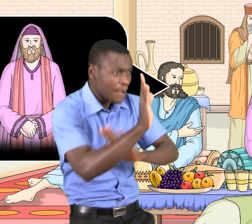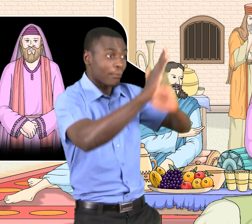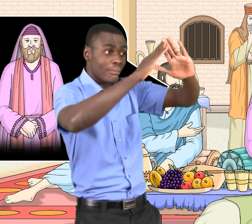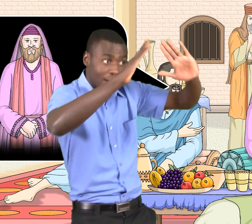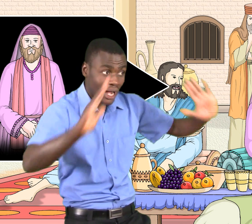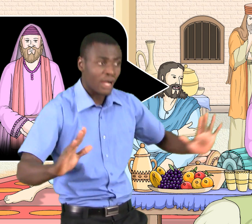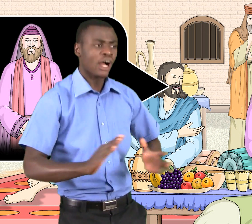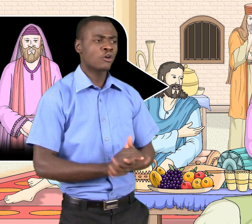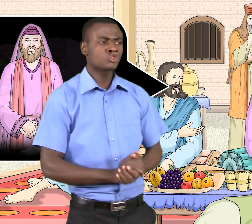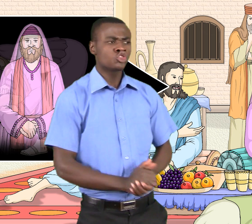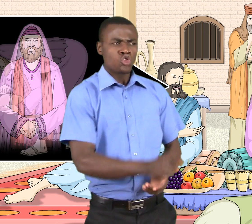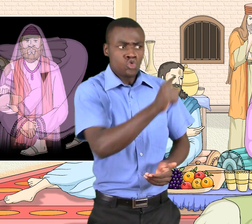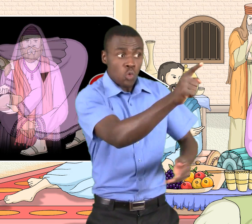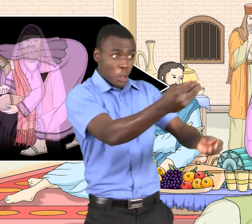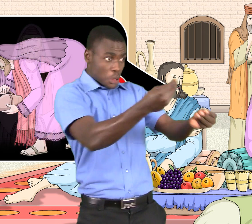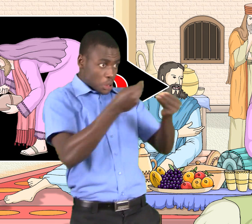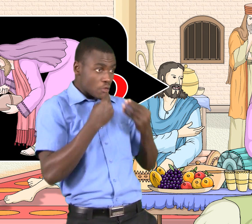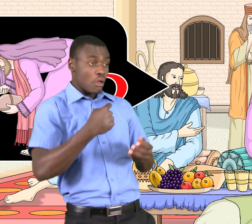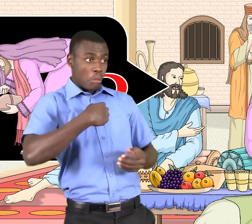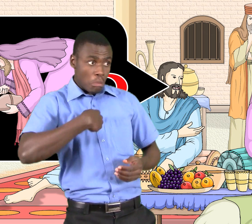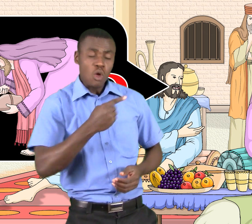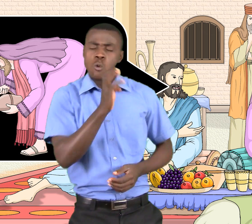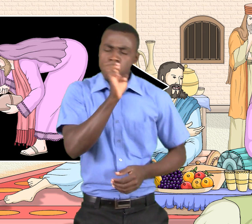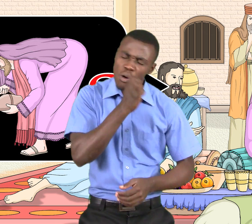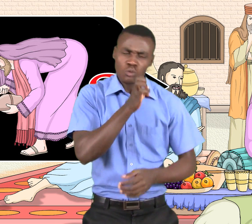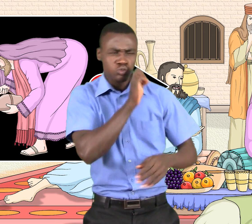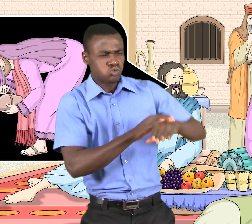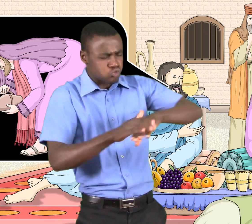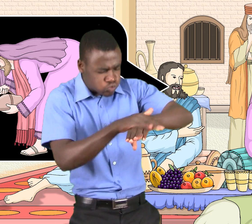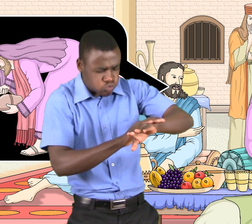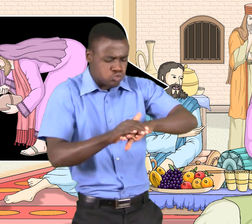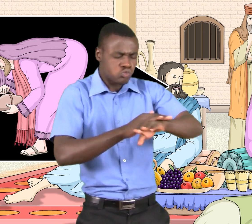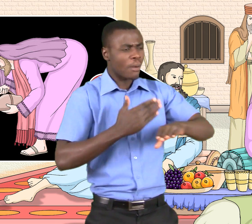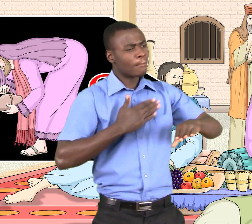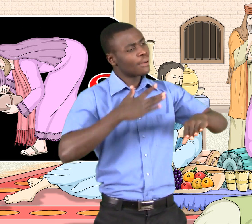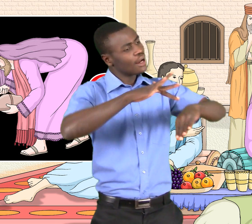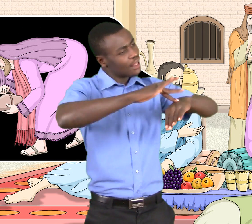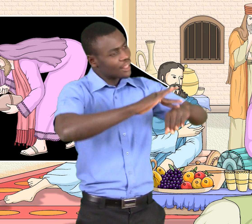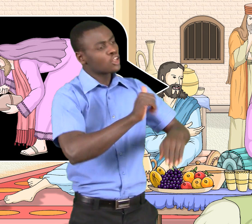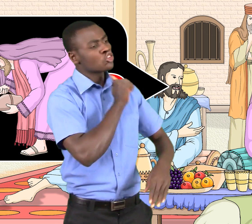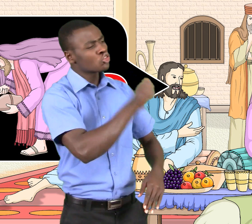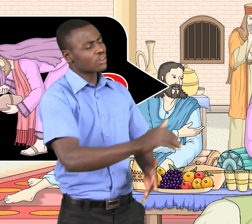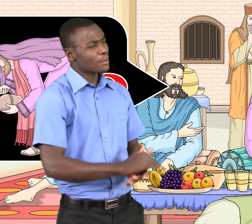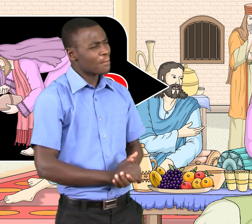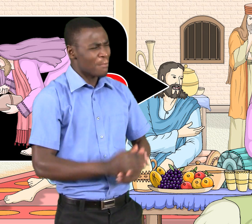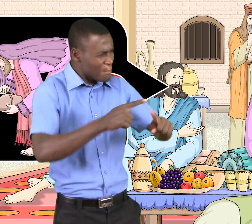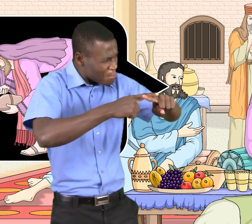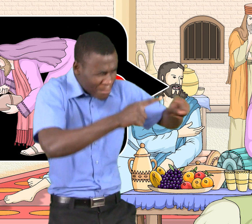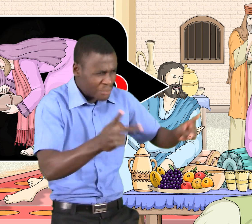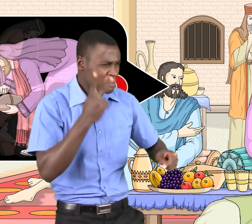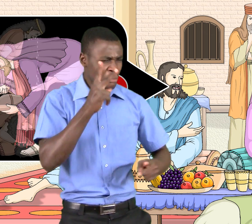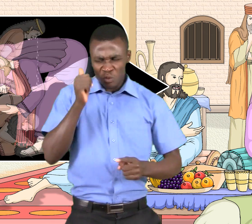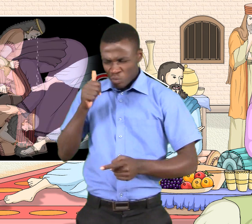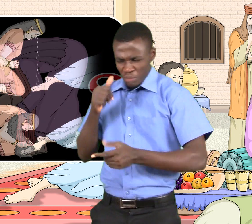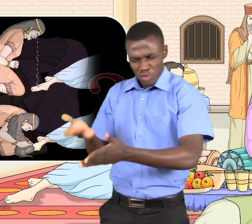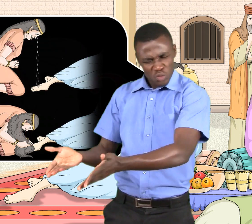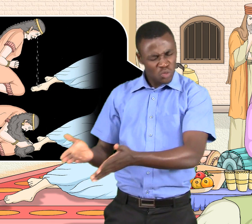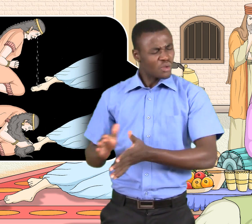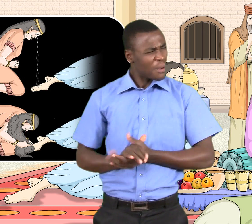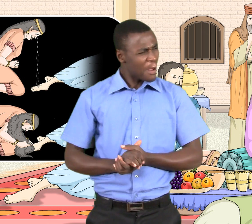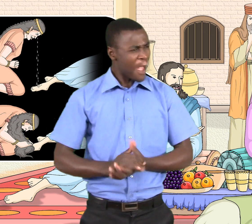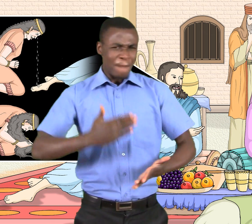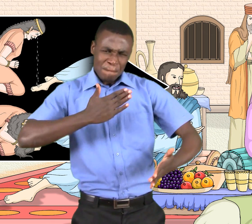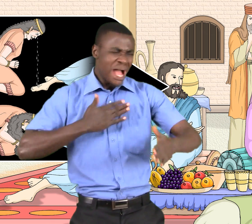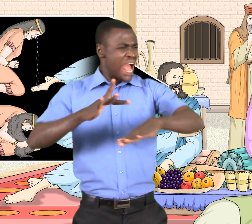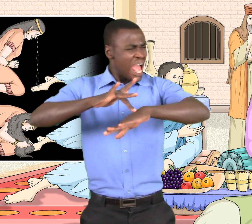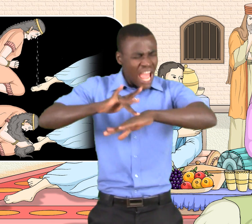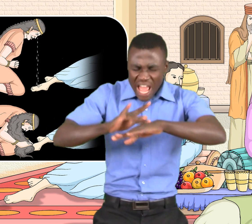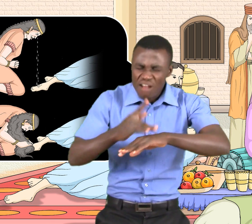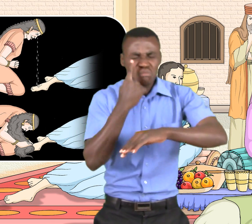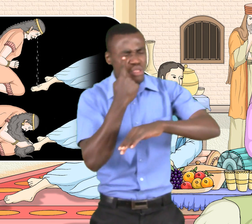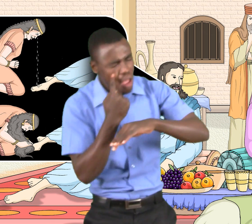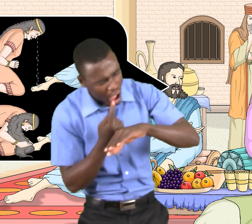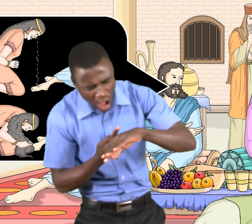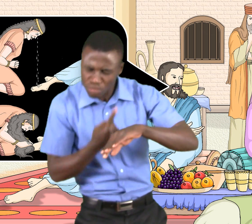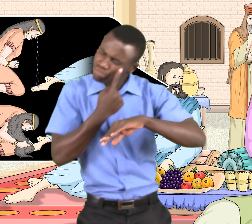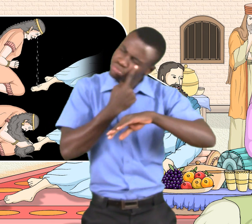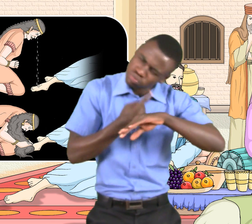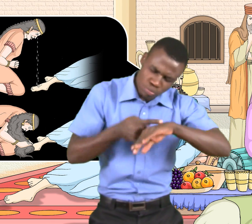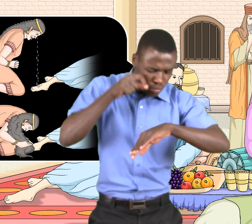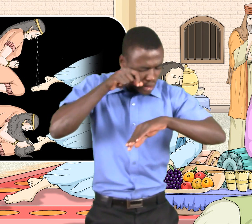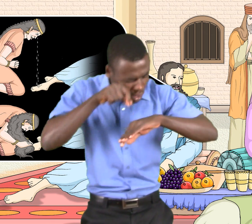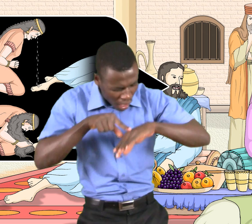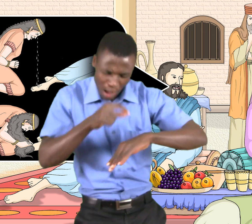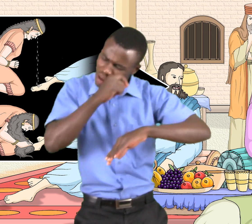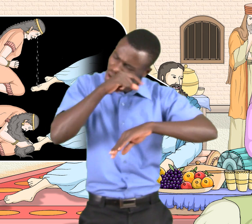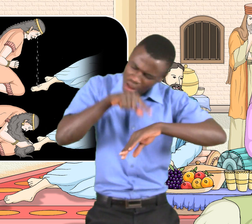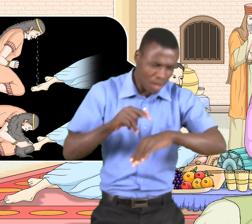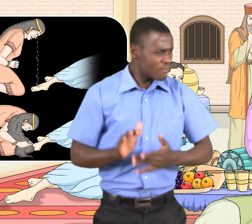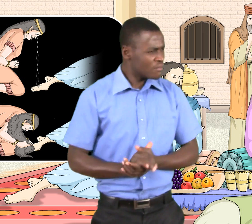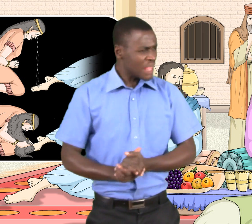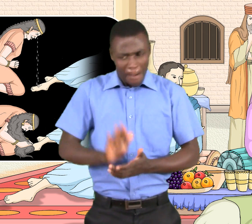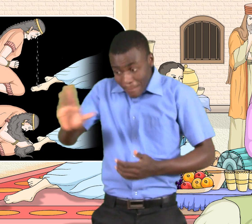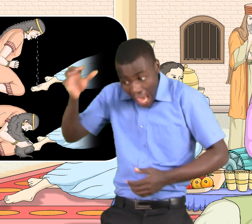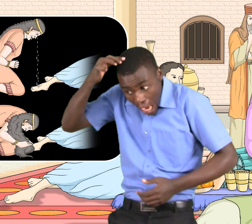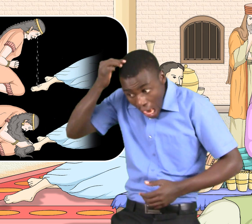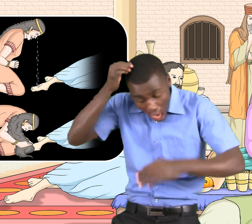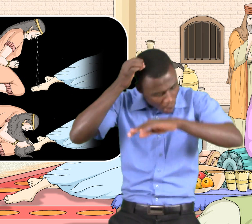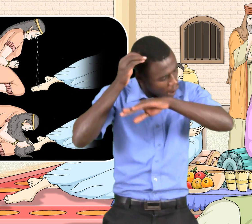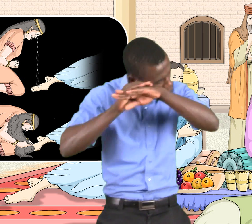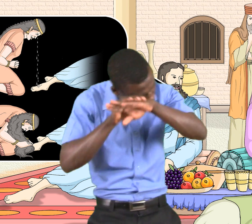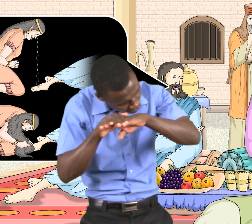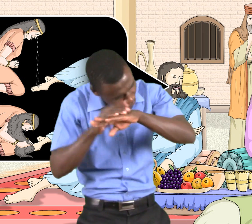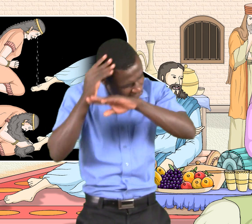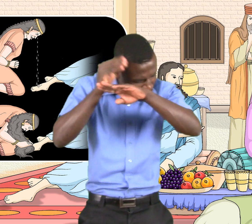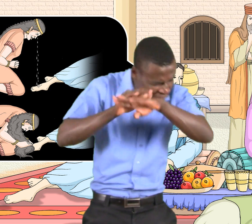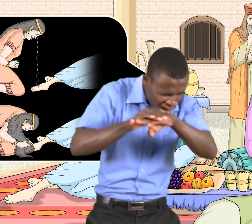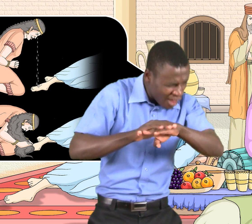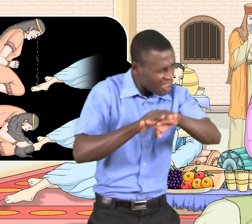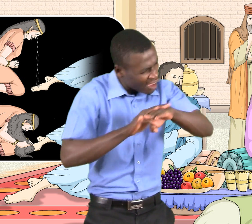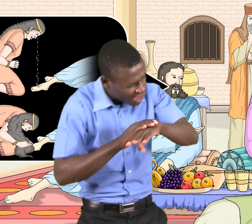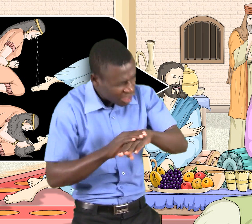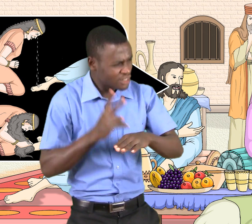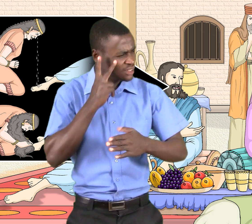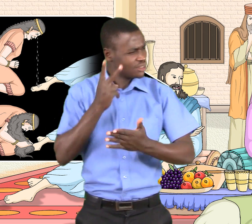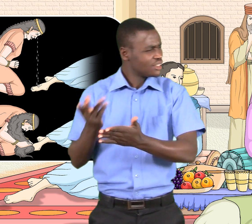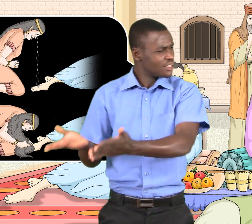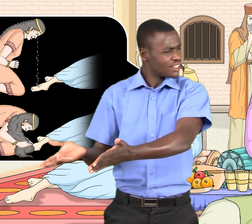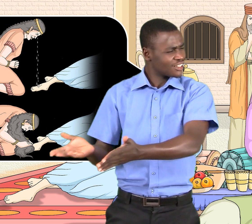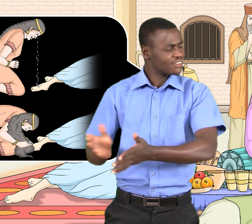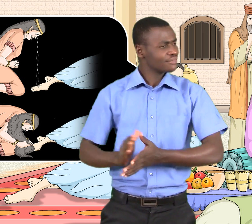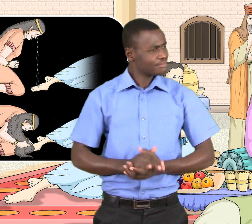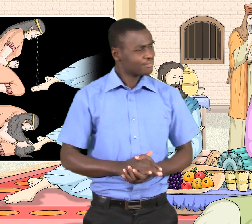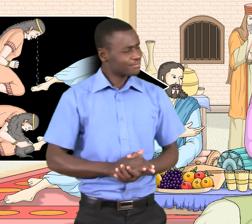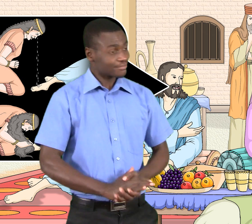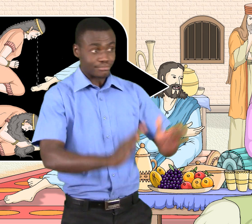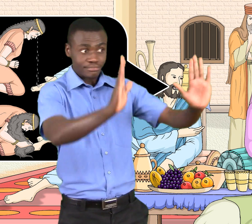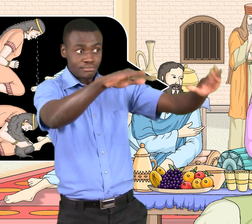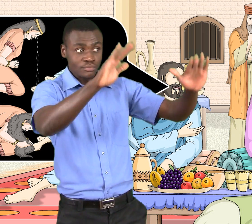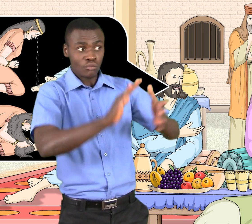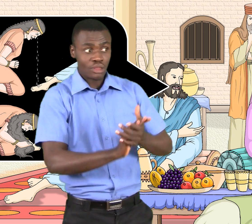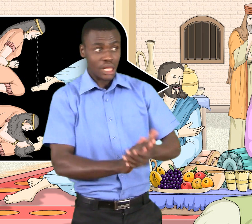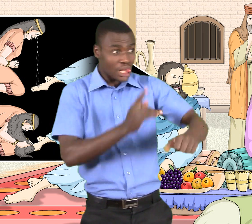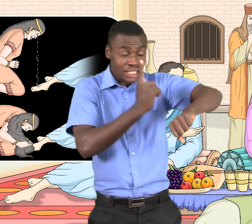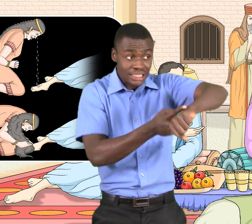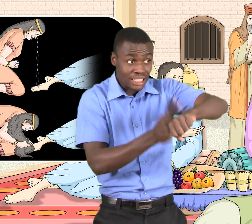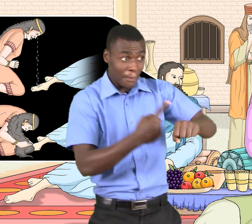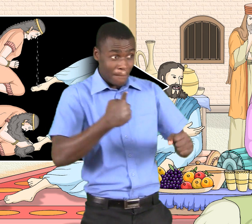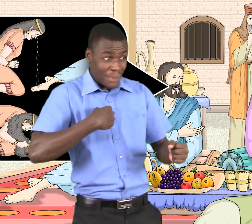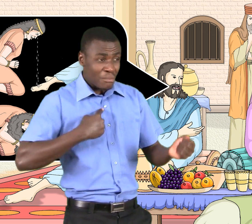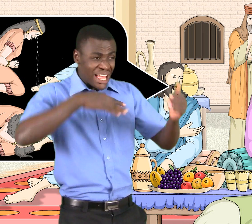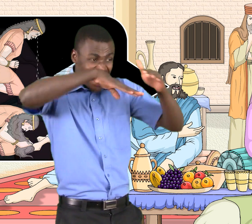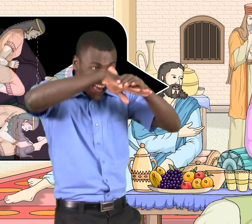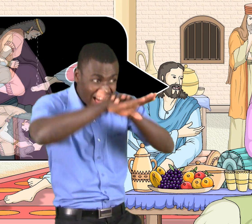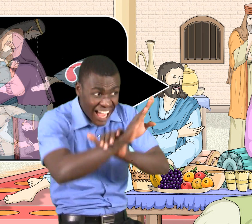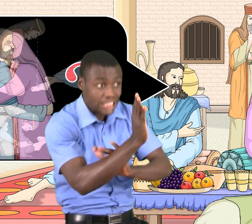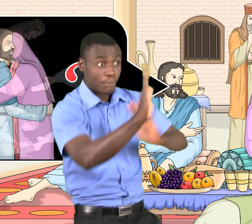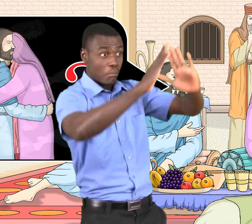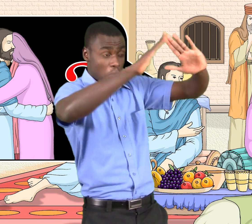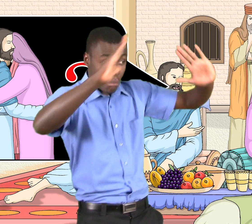When I entered your house, you did not give Me water for My feet, but she wet My feet with her tears and wiped them with her hair.